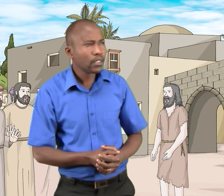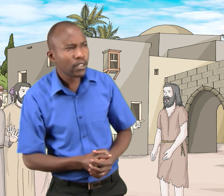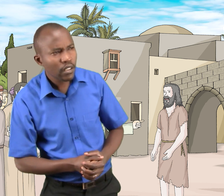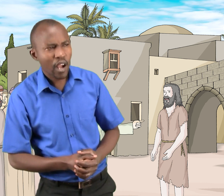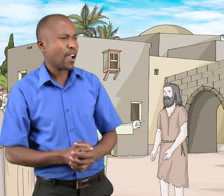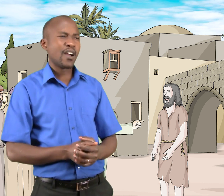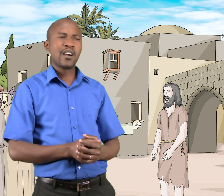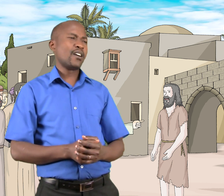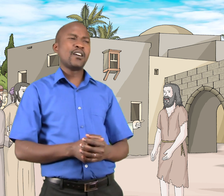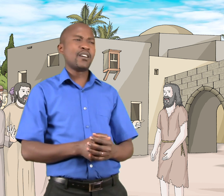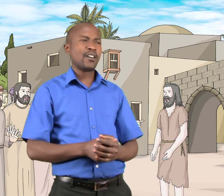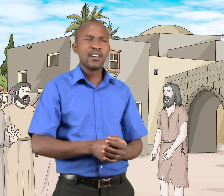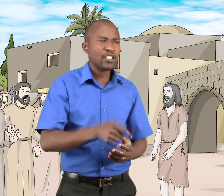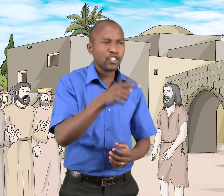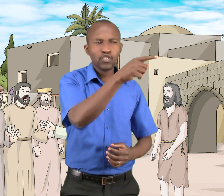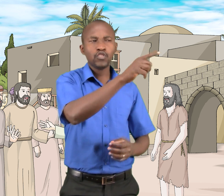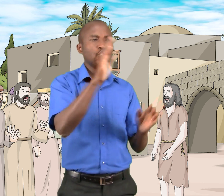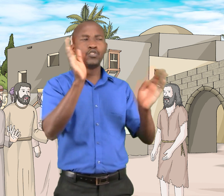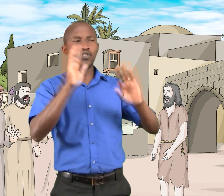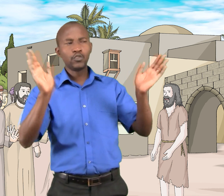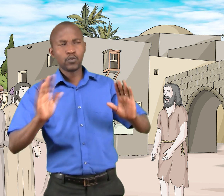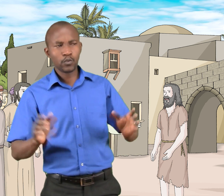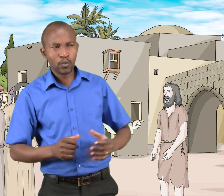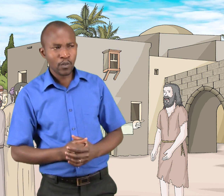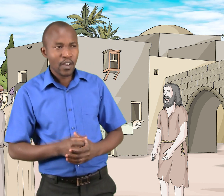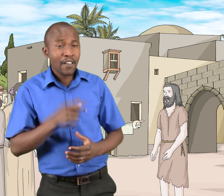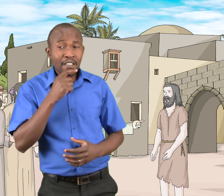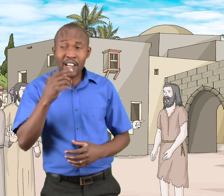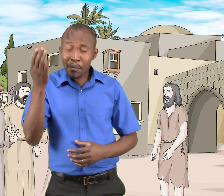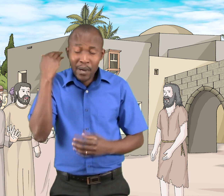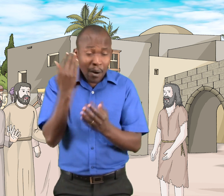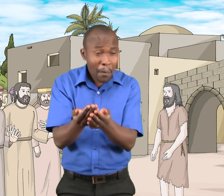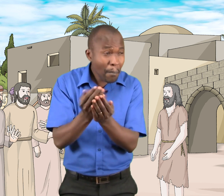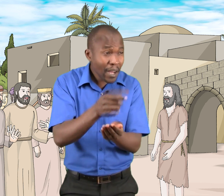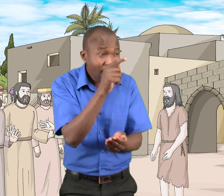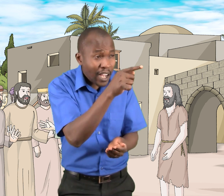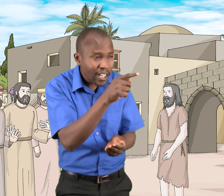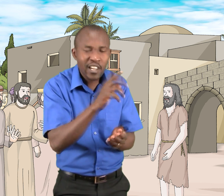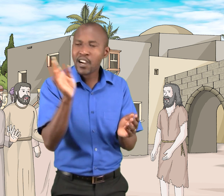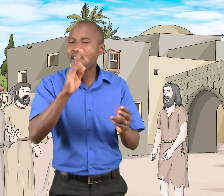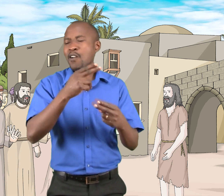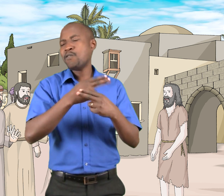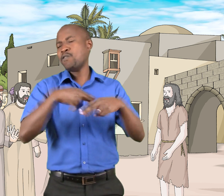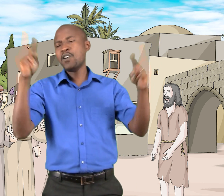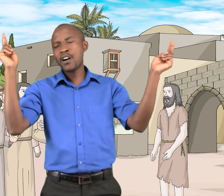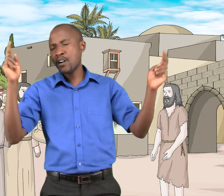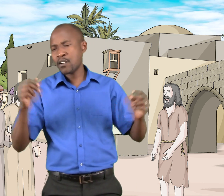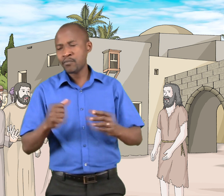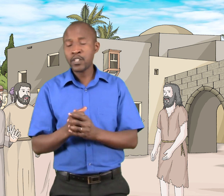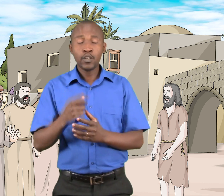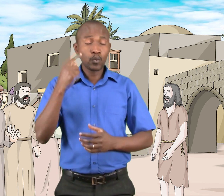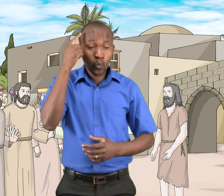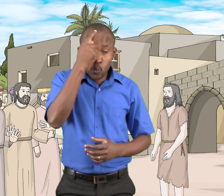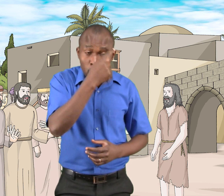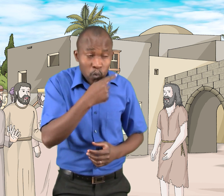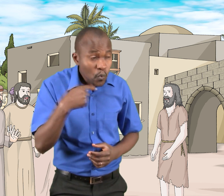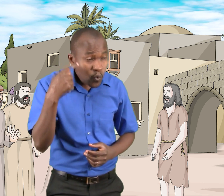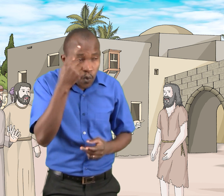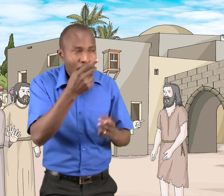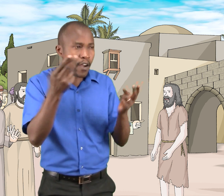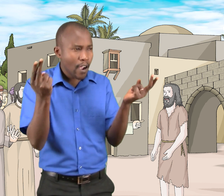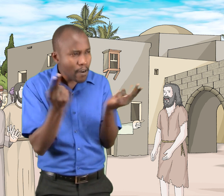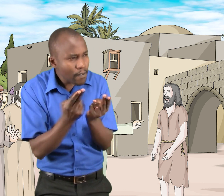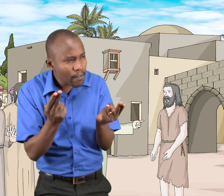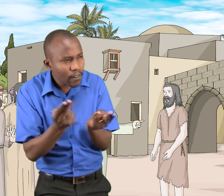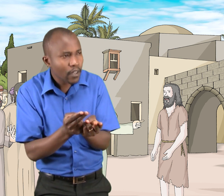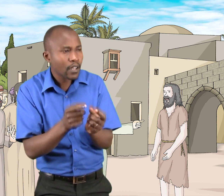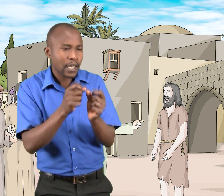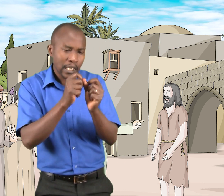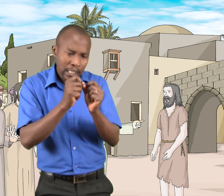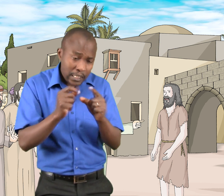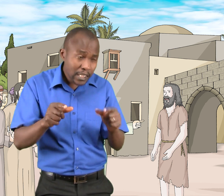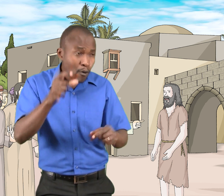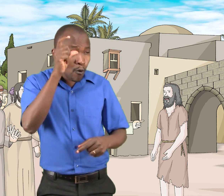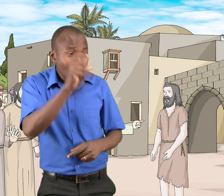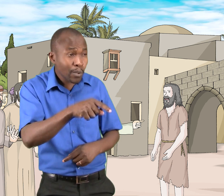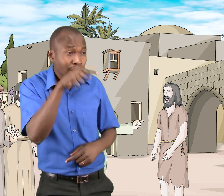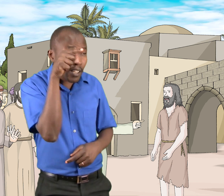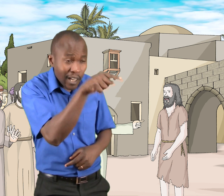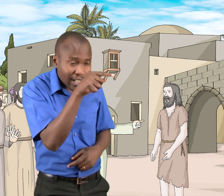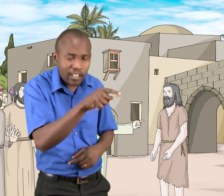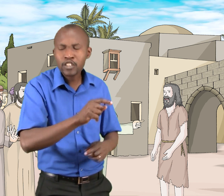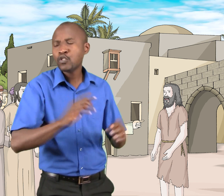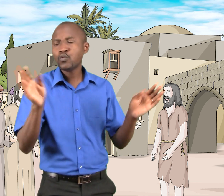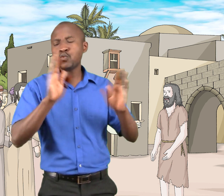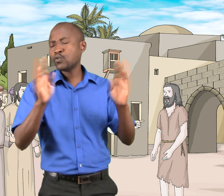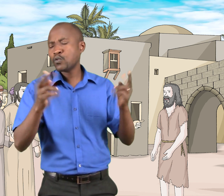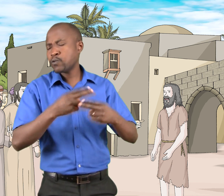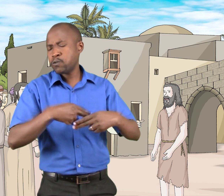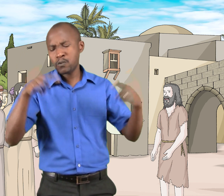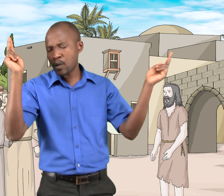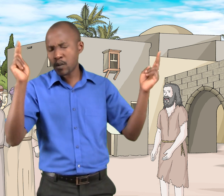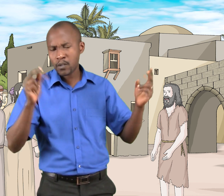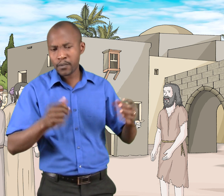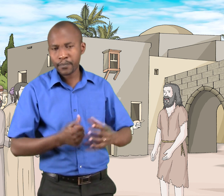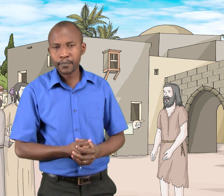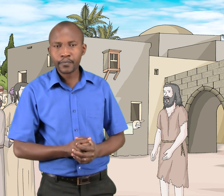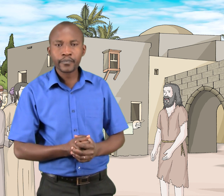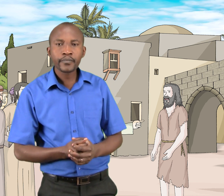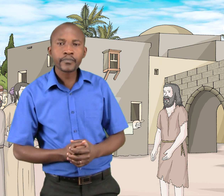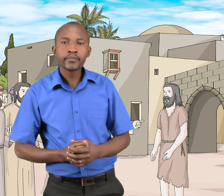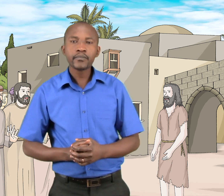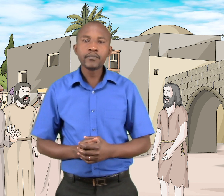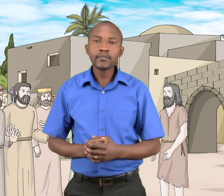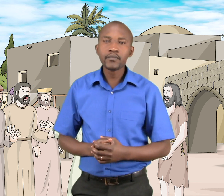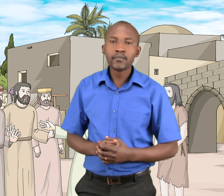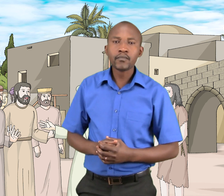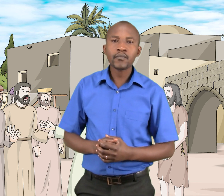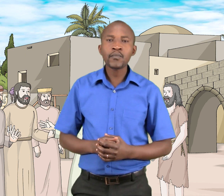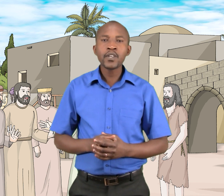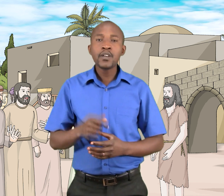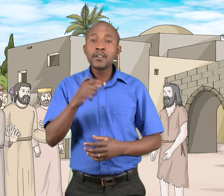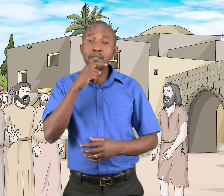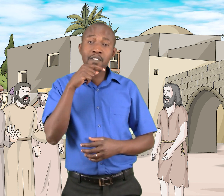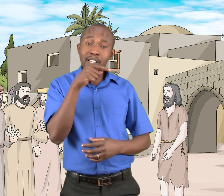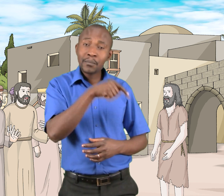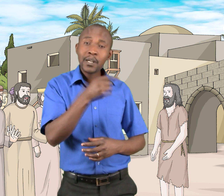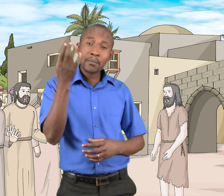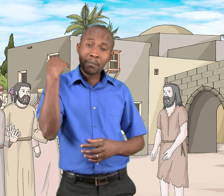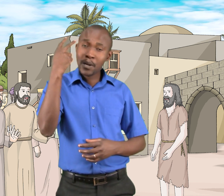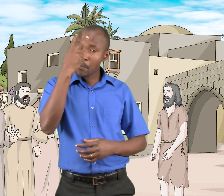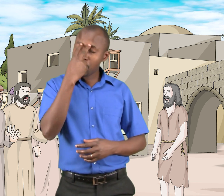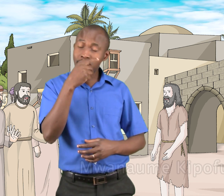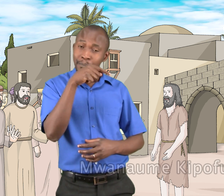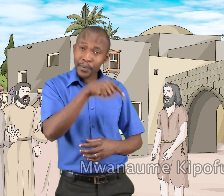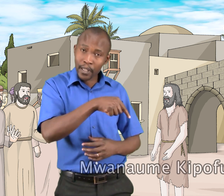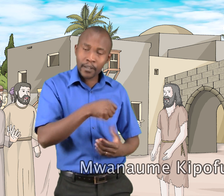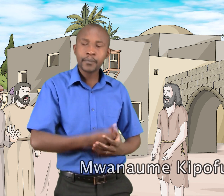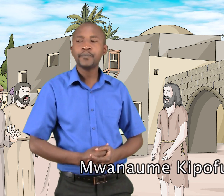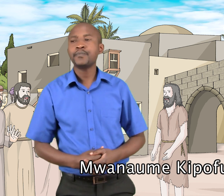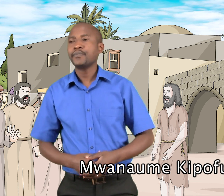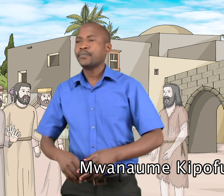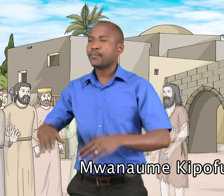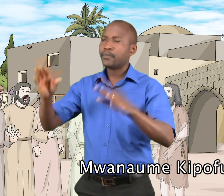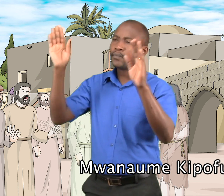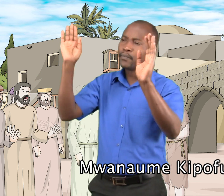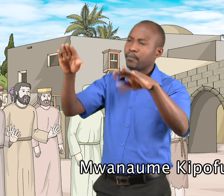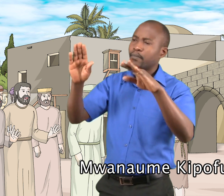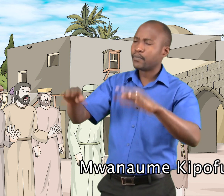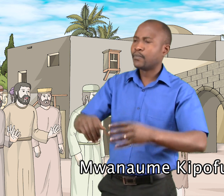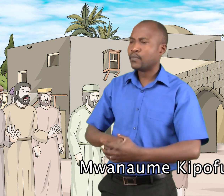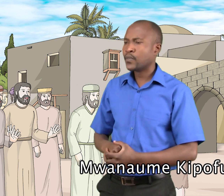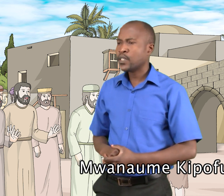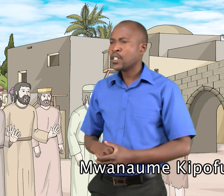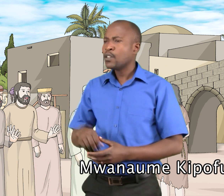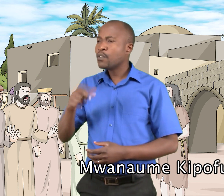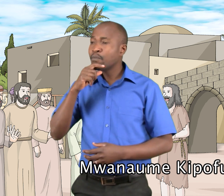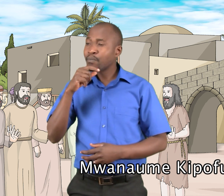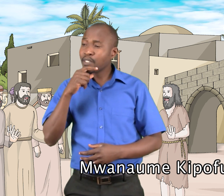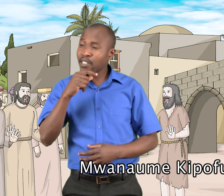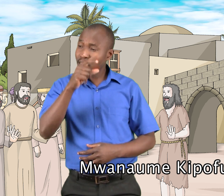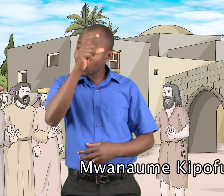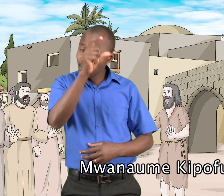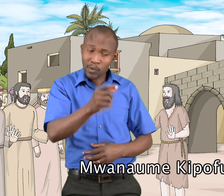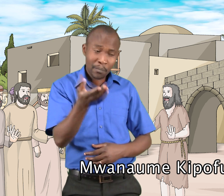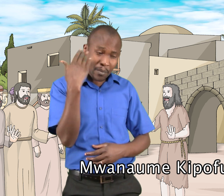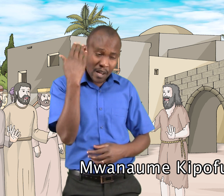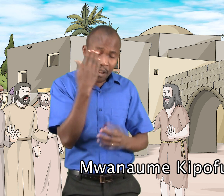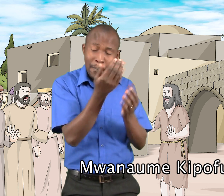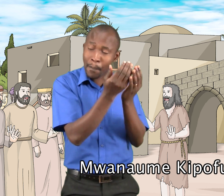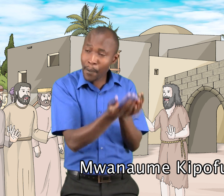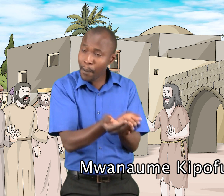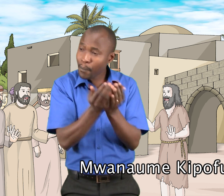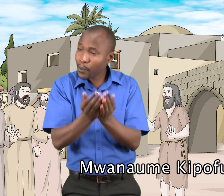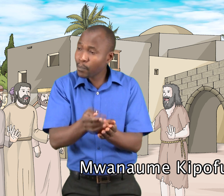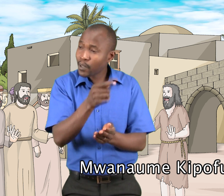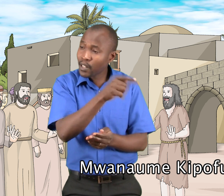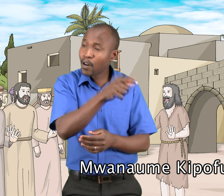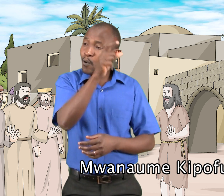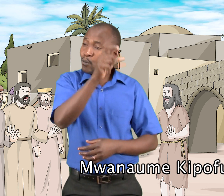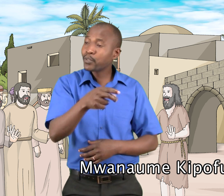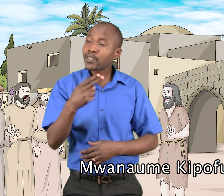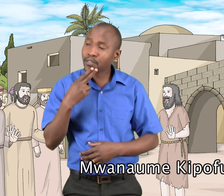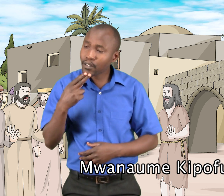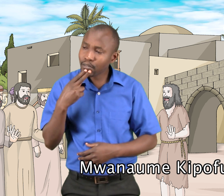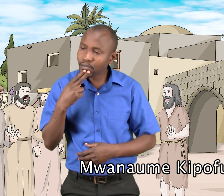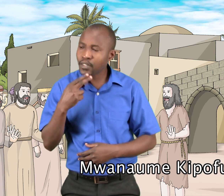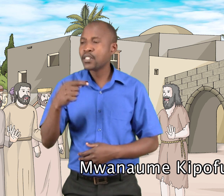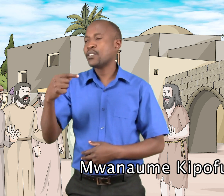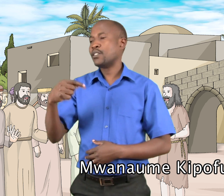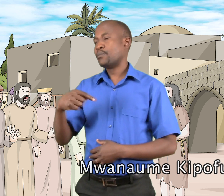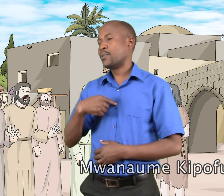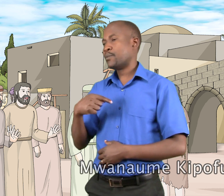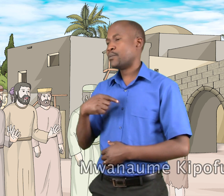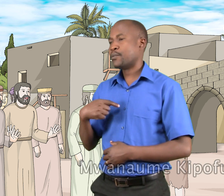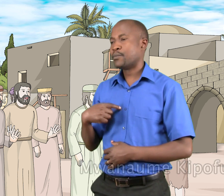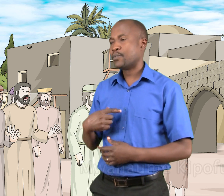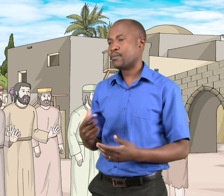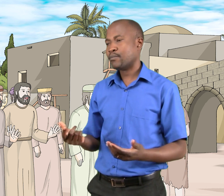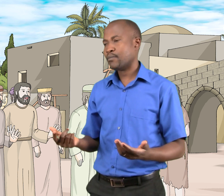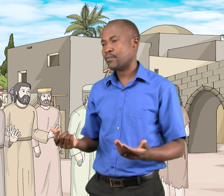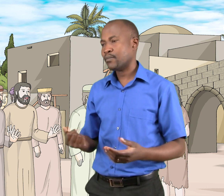Some claimed that he was, but others said, “No, he just looks like him.”